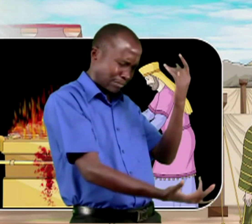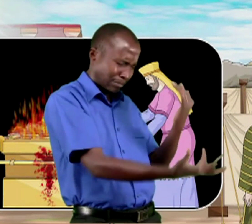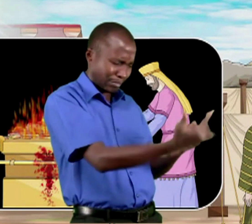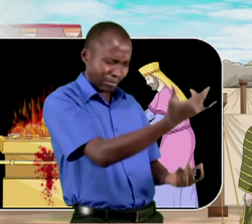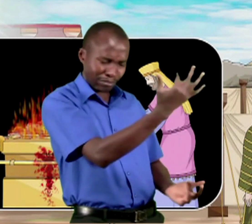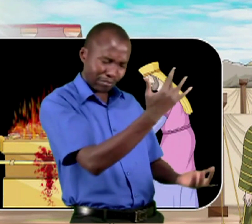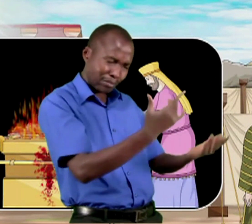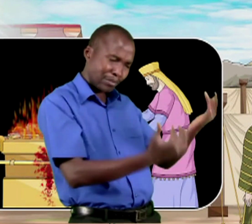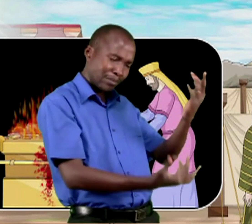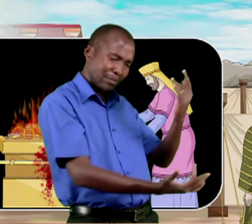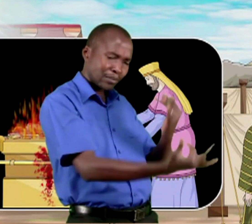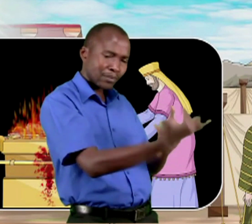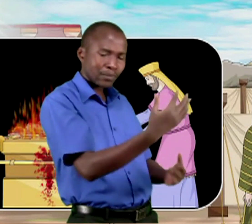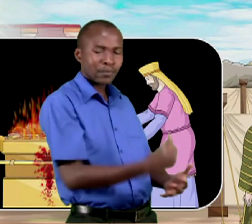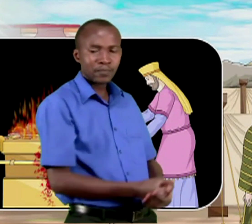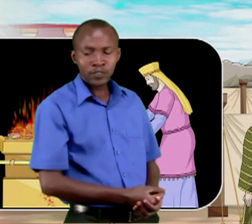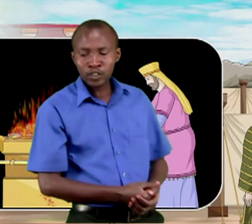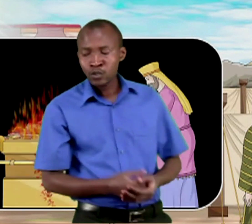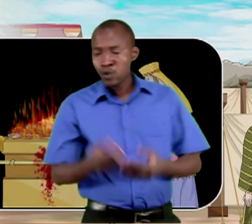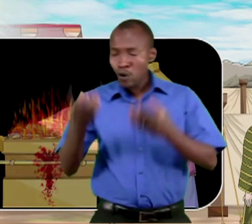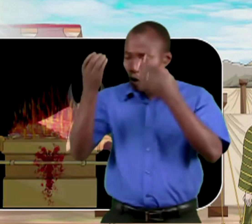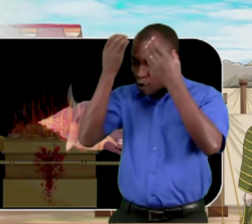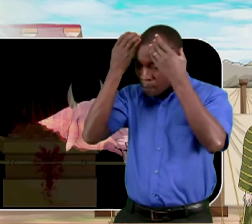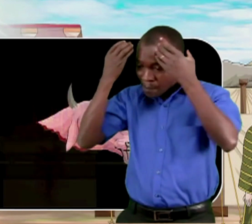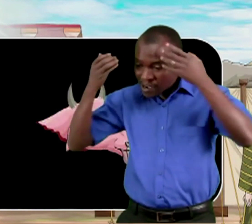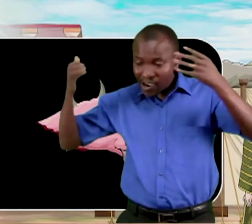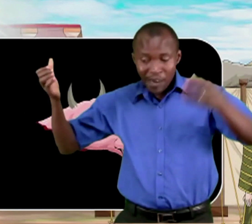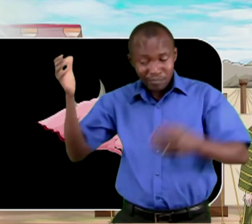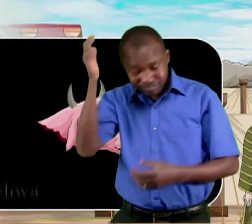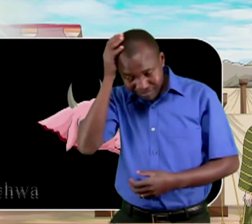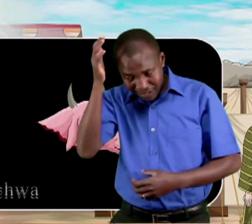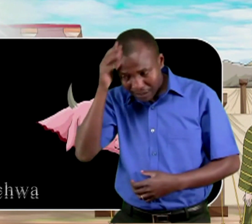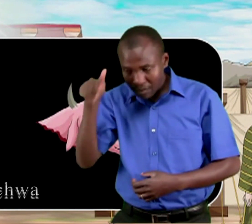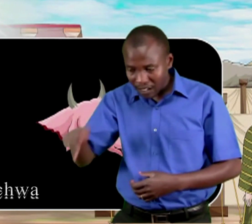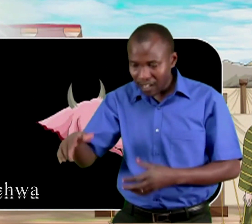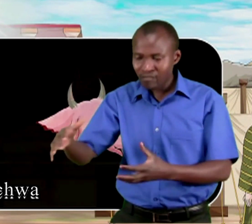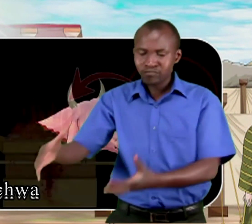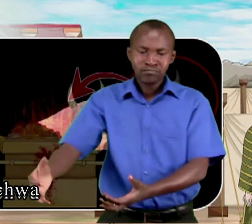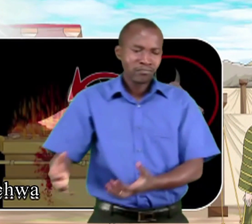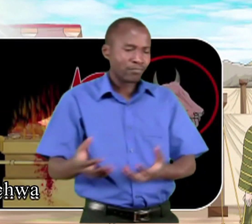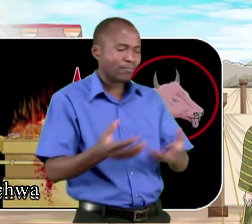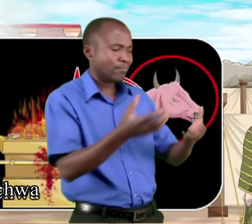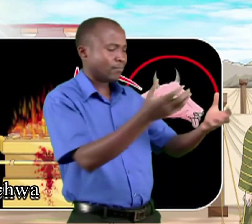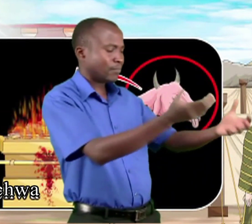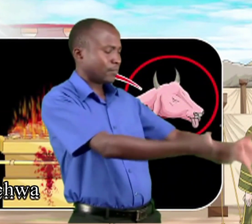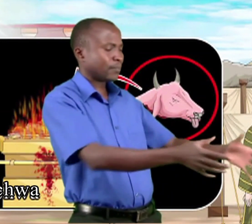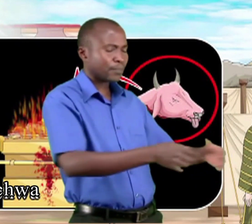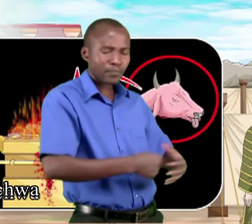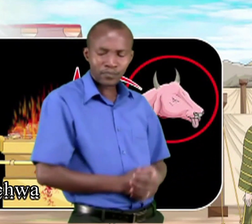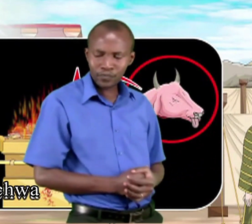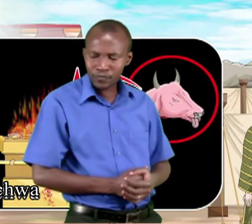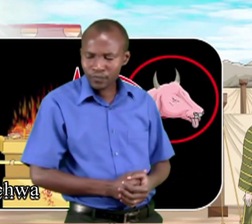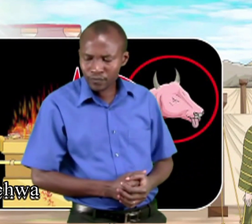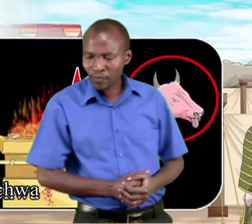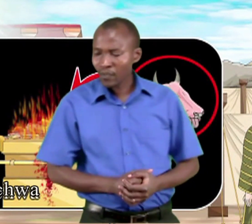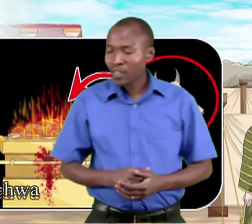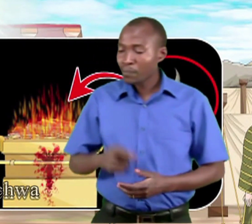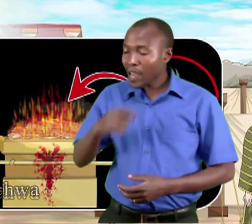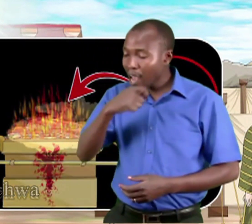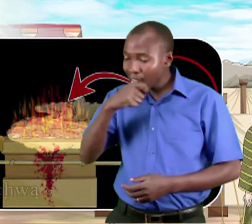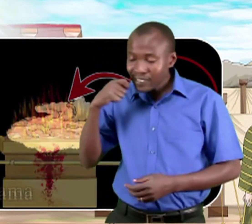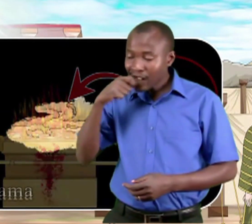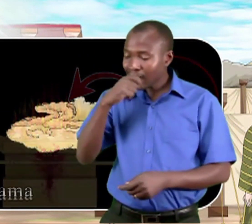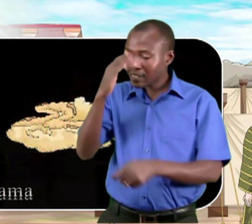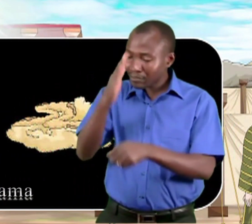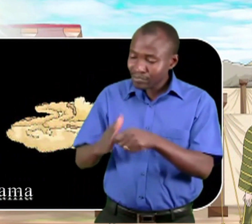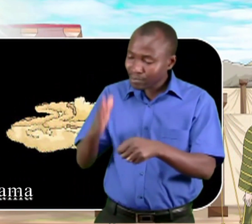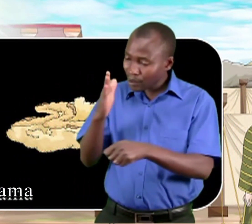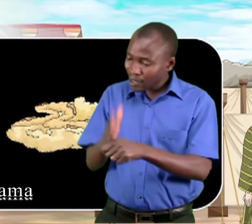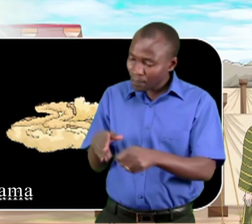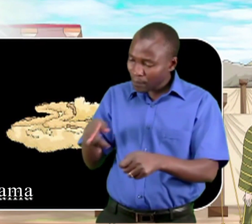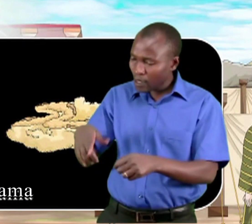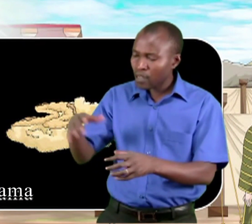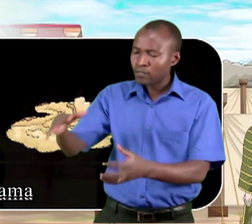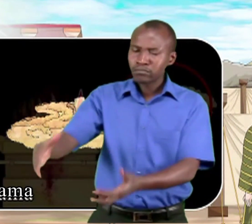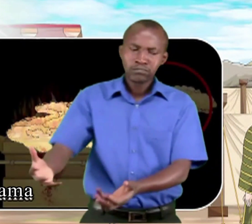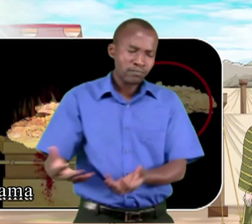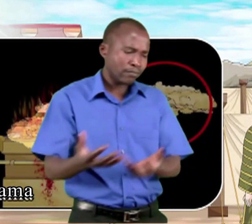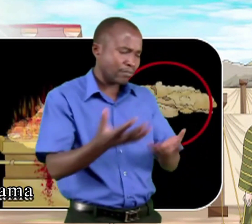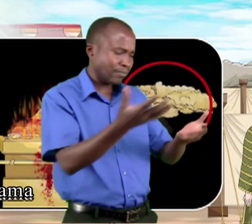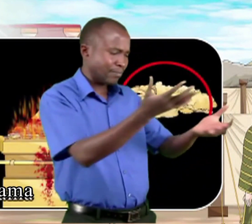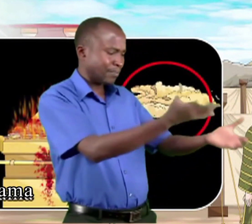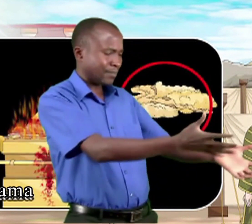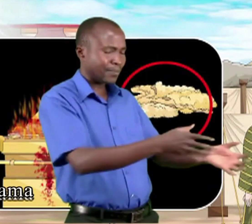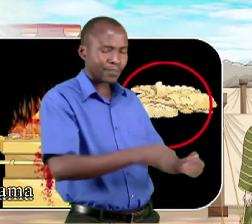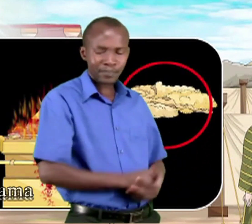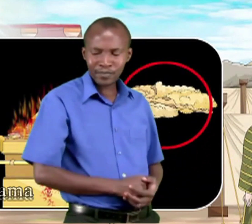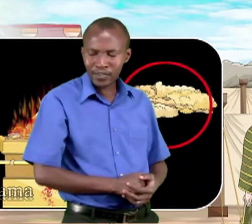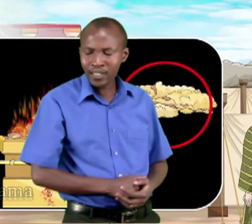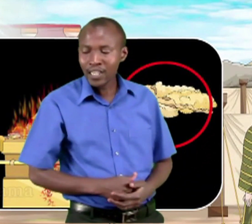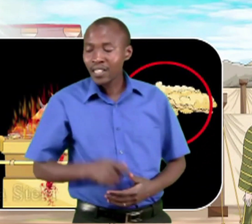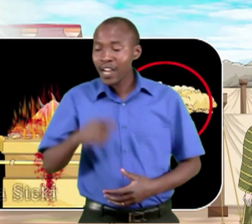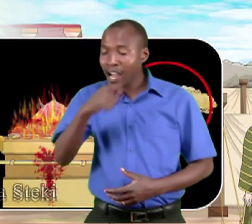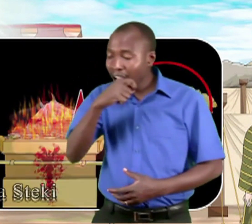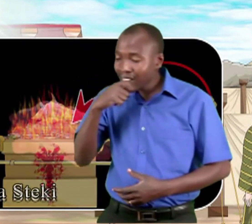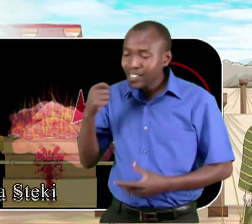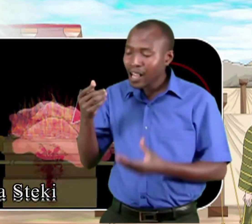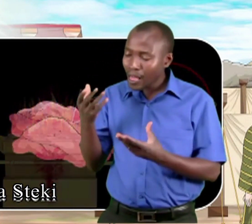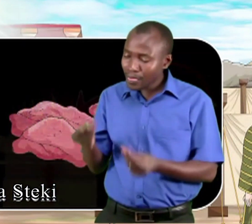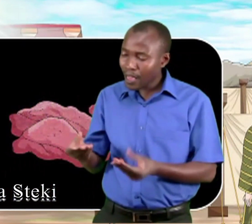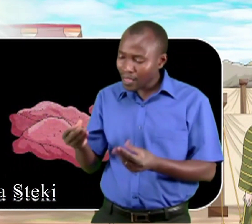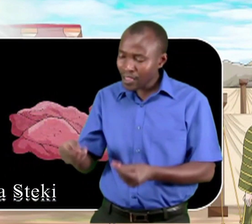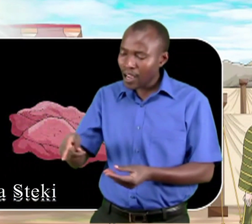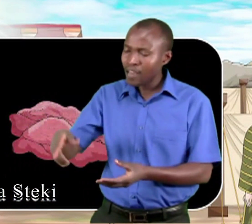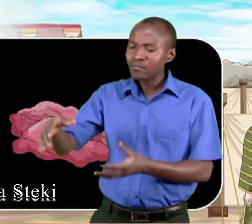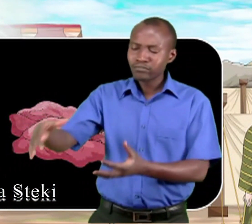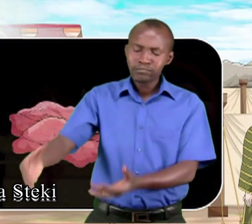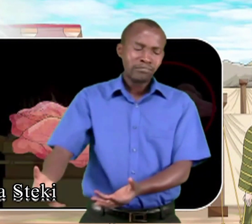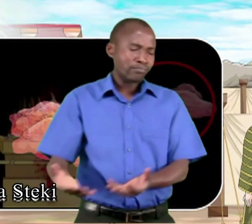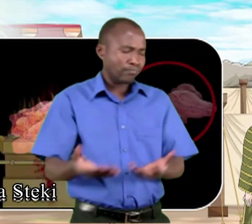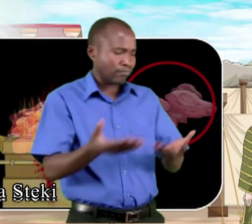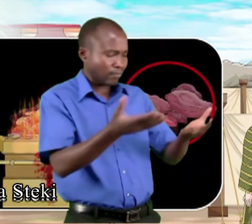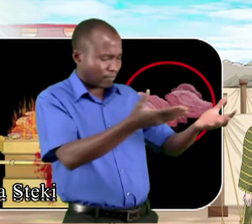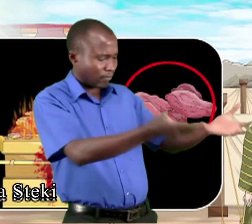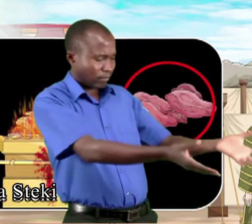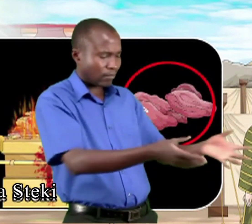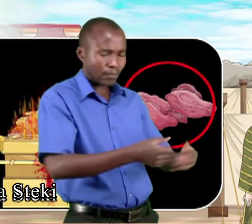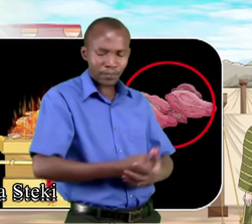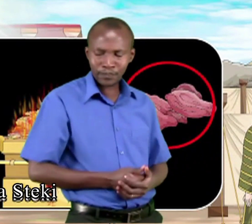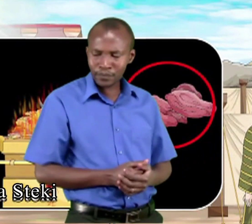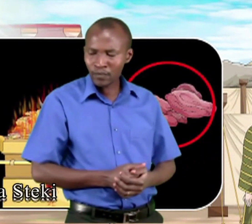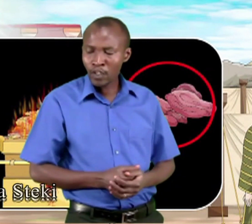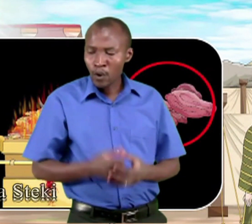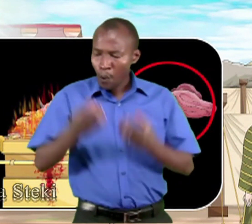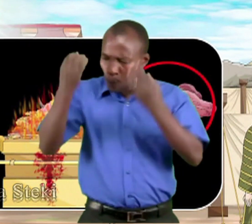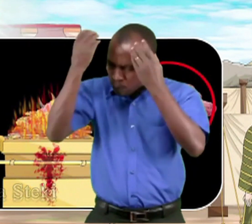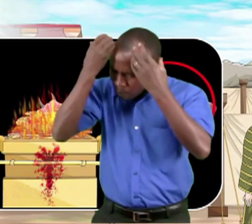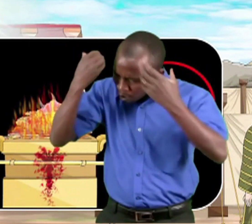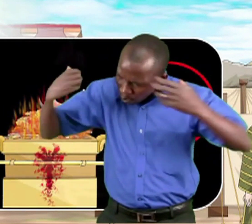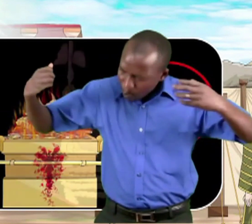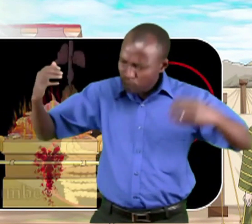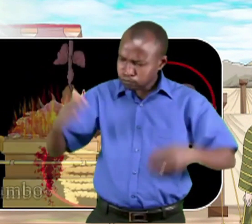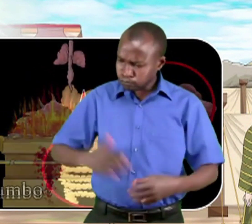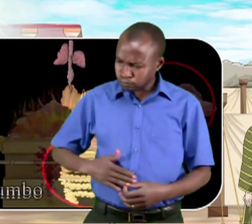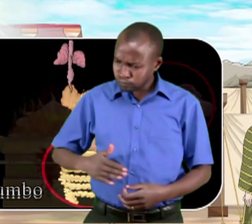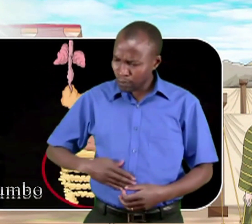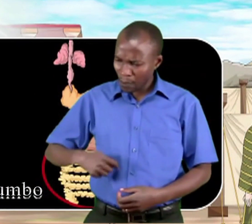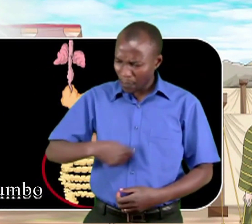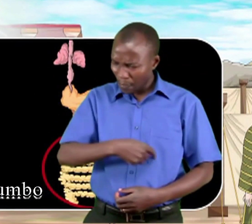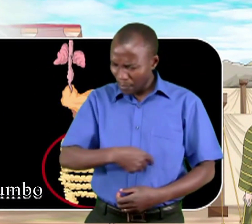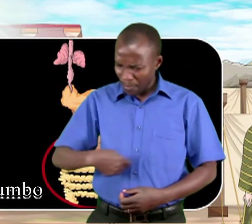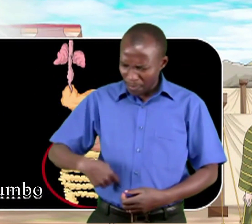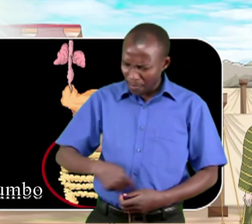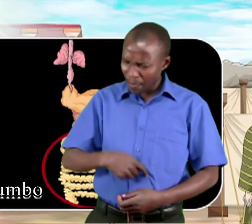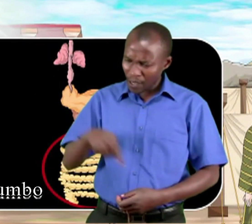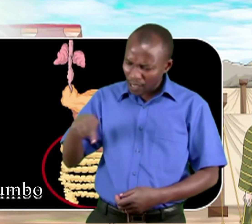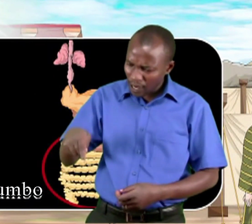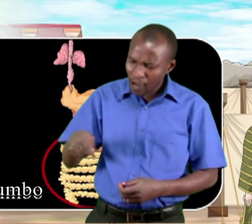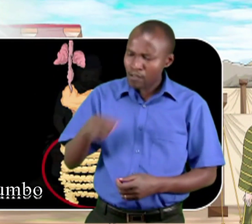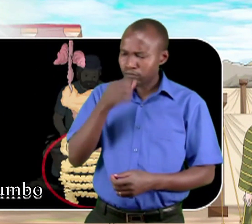Then Aaron’s sons the priests are to arrange the pieces, including the head and the fat, atop the burning wood on the altar.